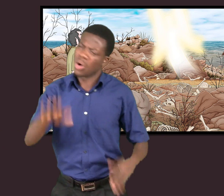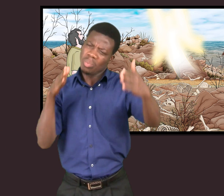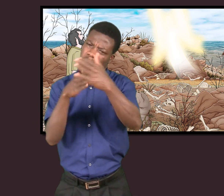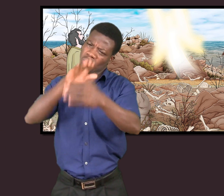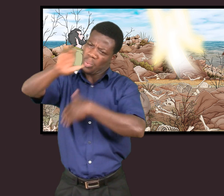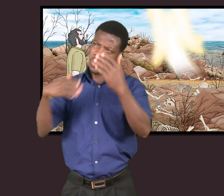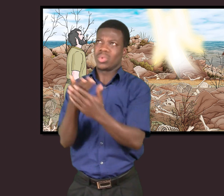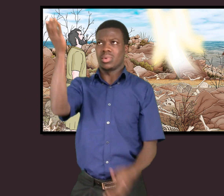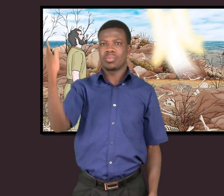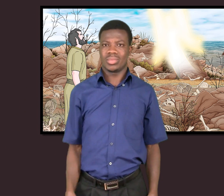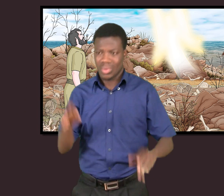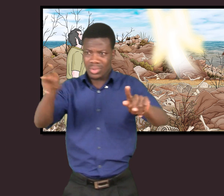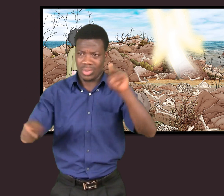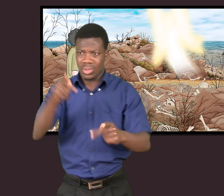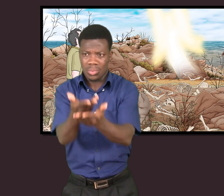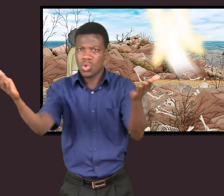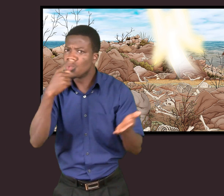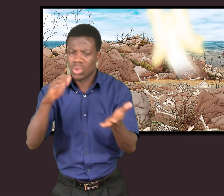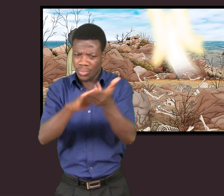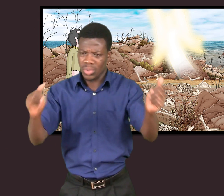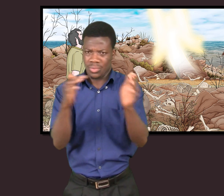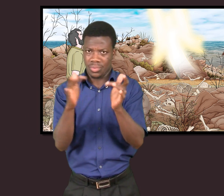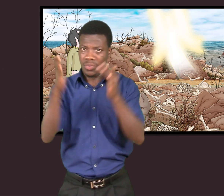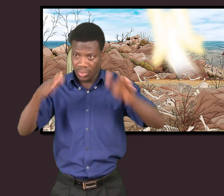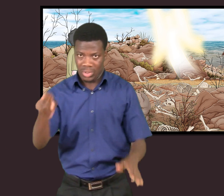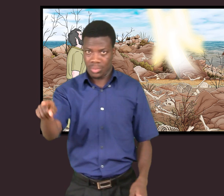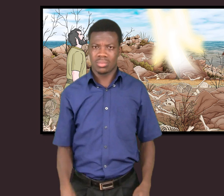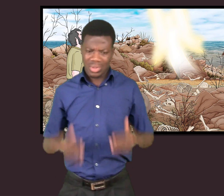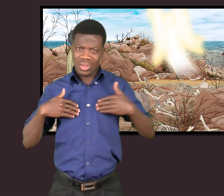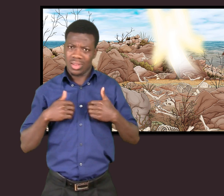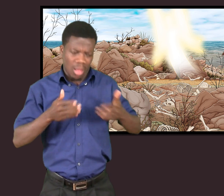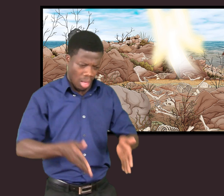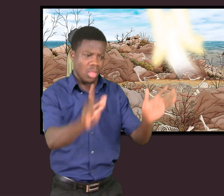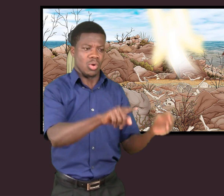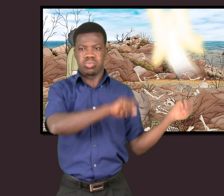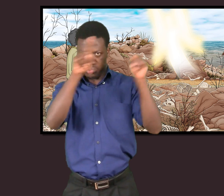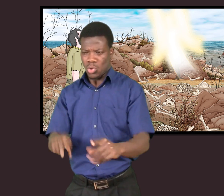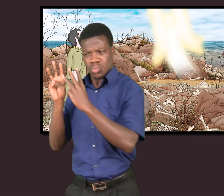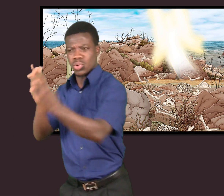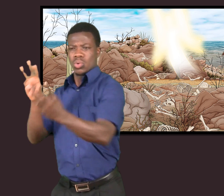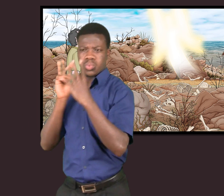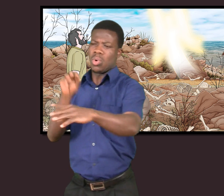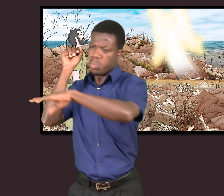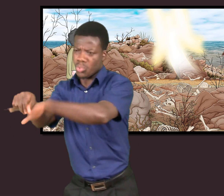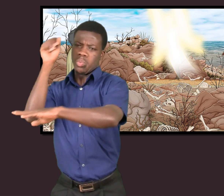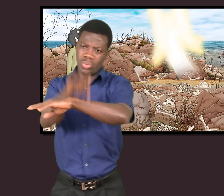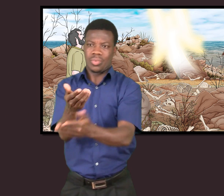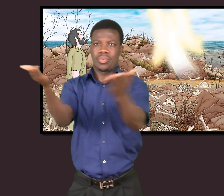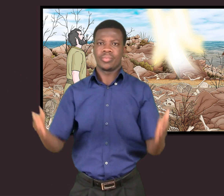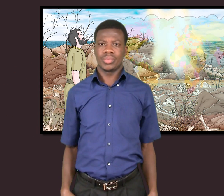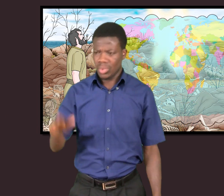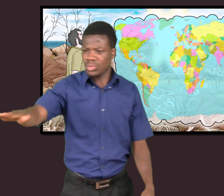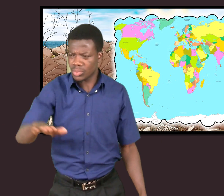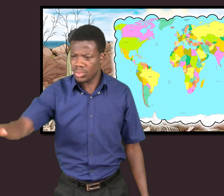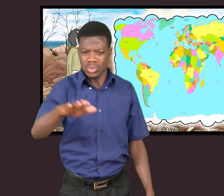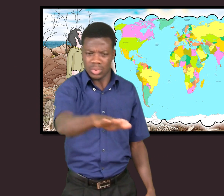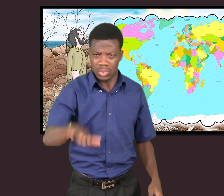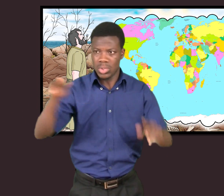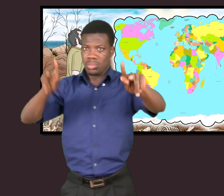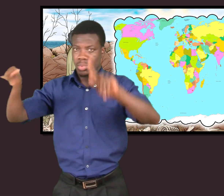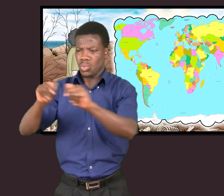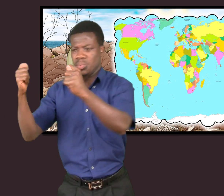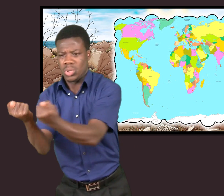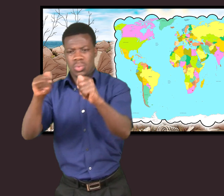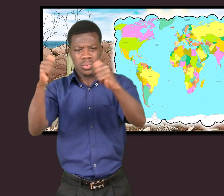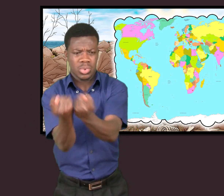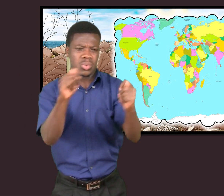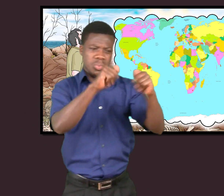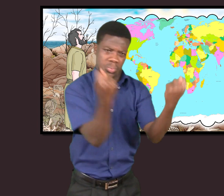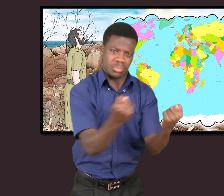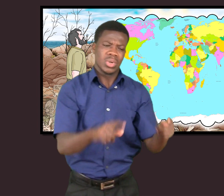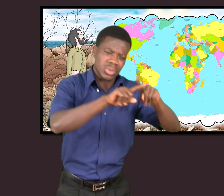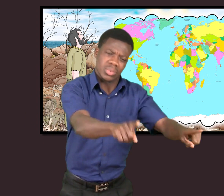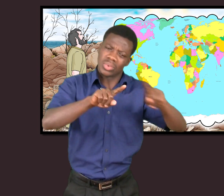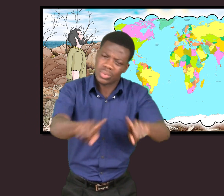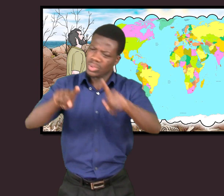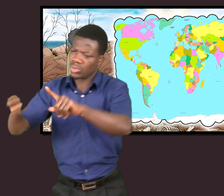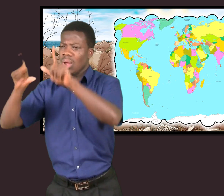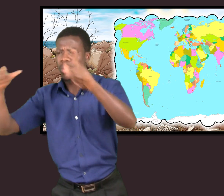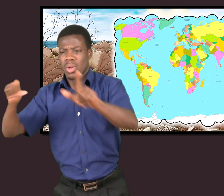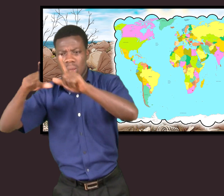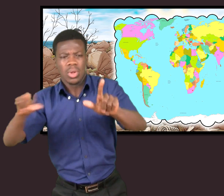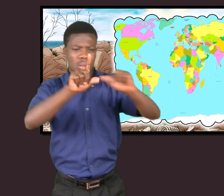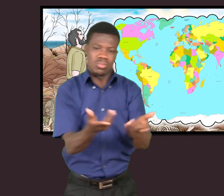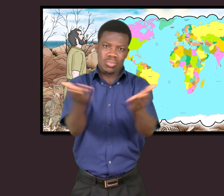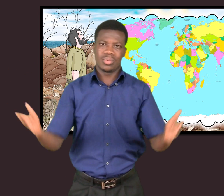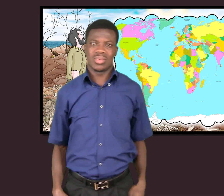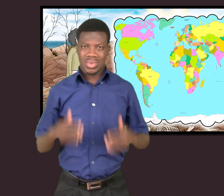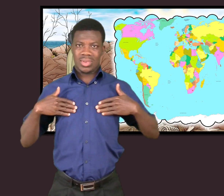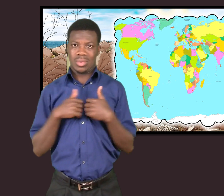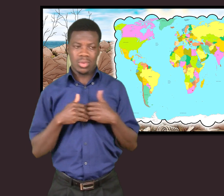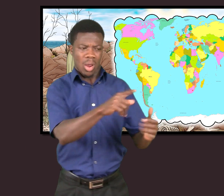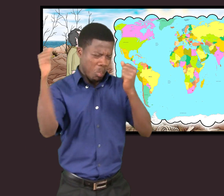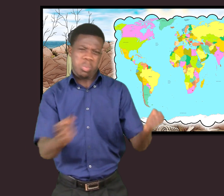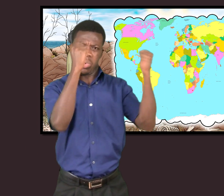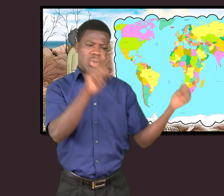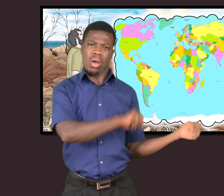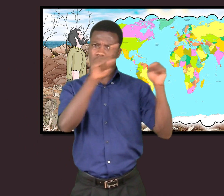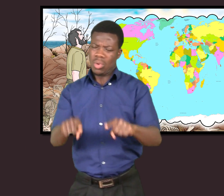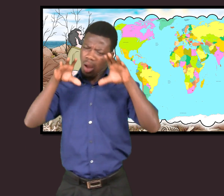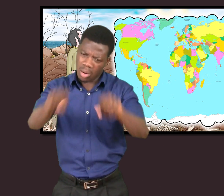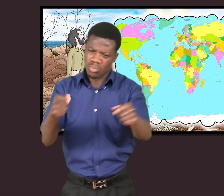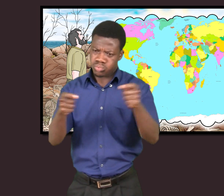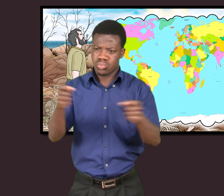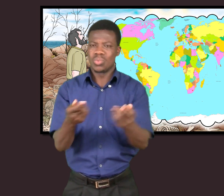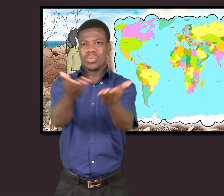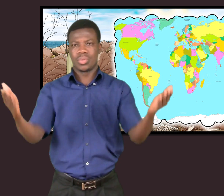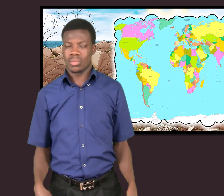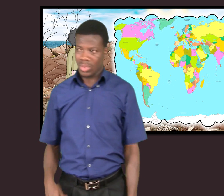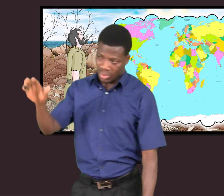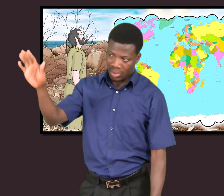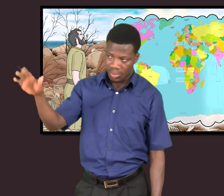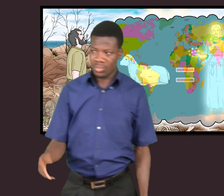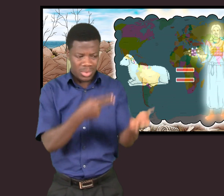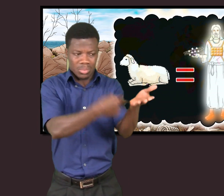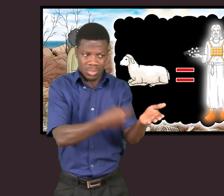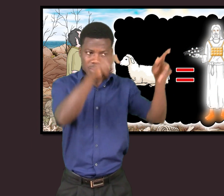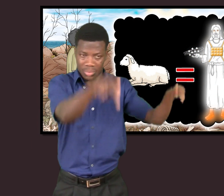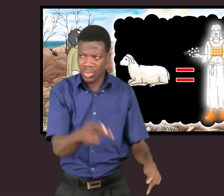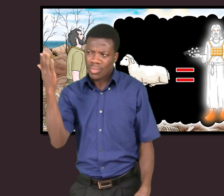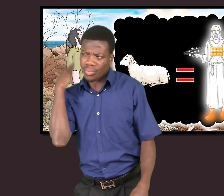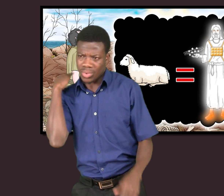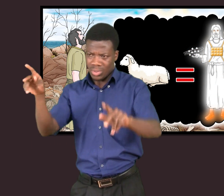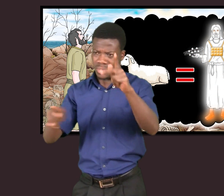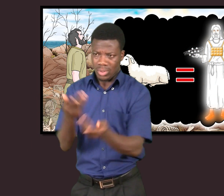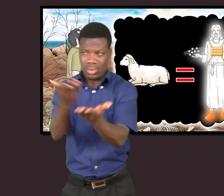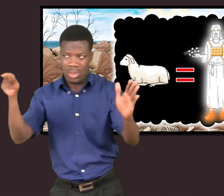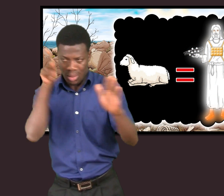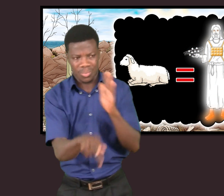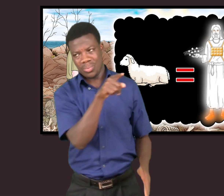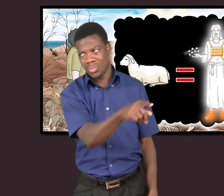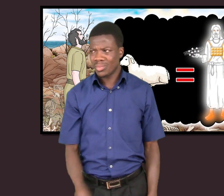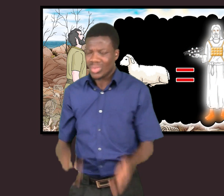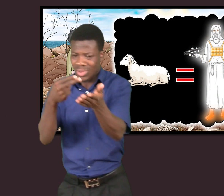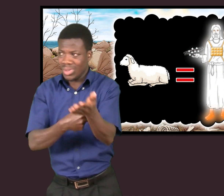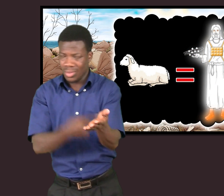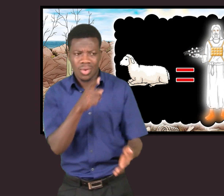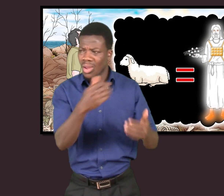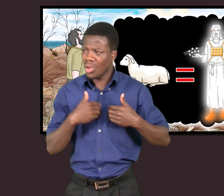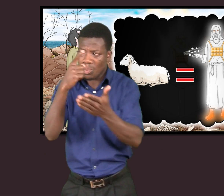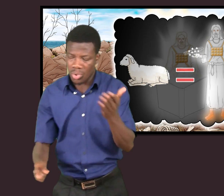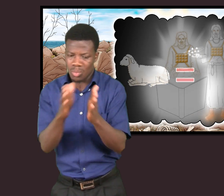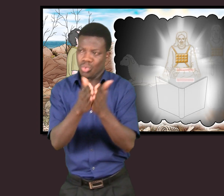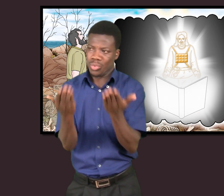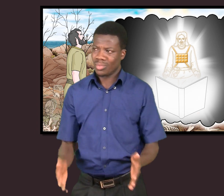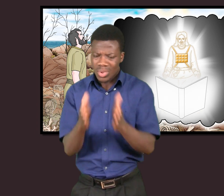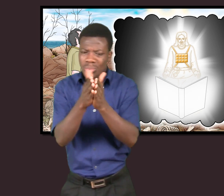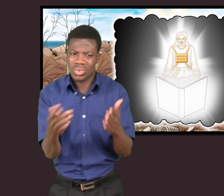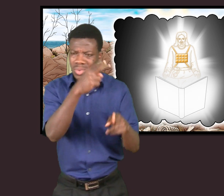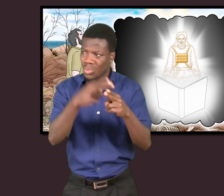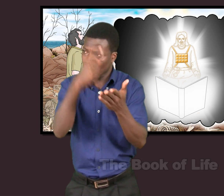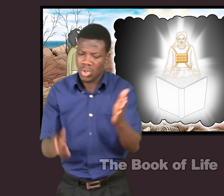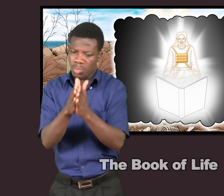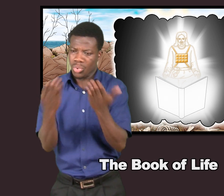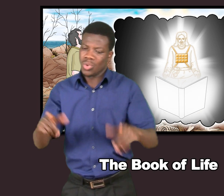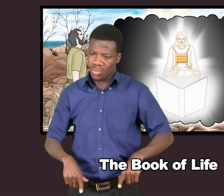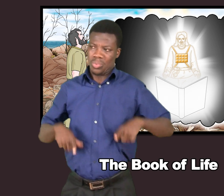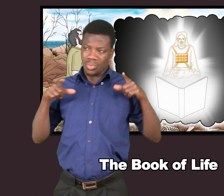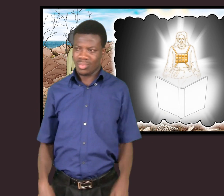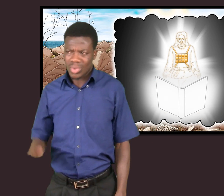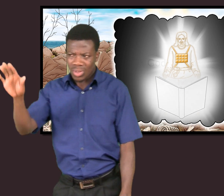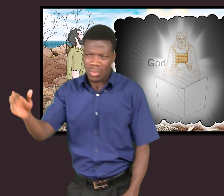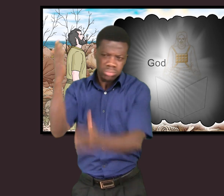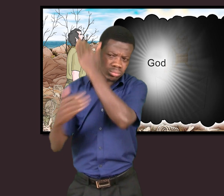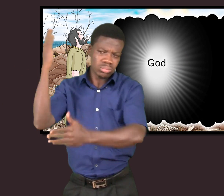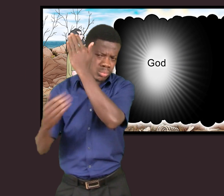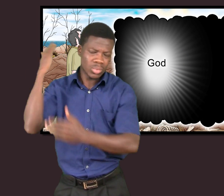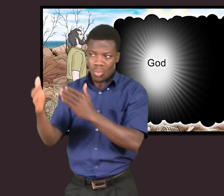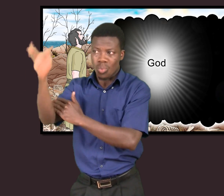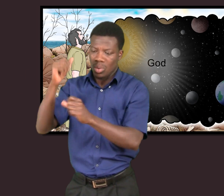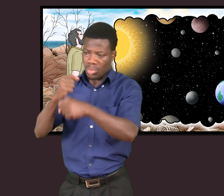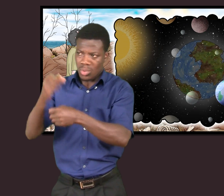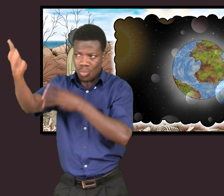Then the beast was permitted to wage war against the saints and to conquer them, and it was given authority over every tribe and people and tongue and nation.